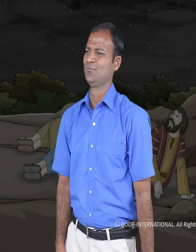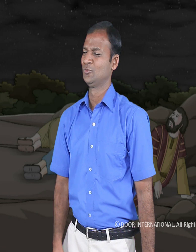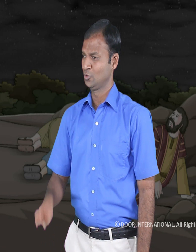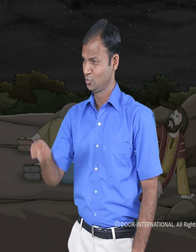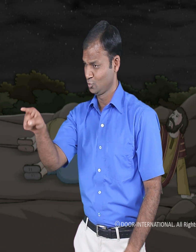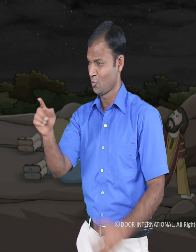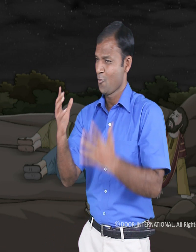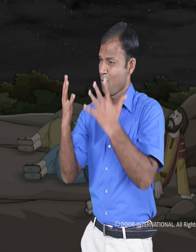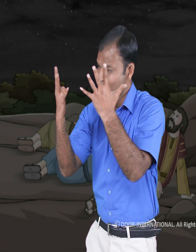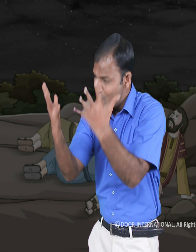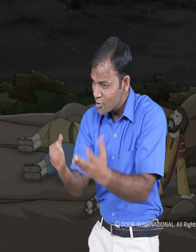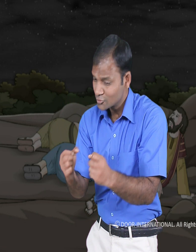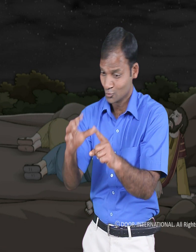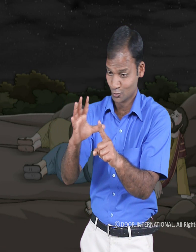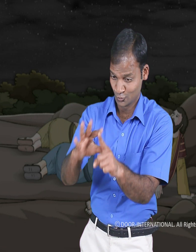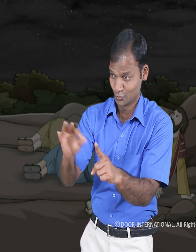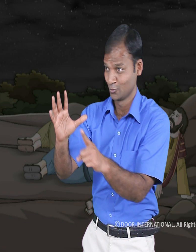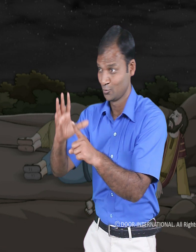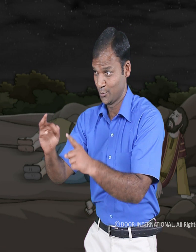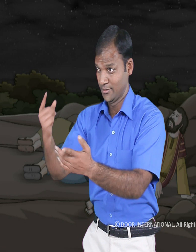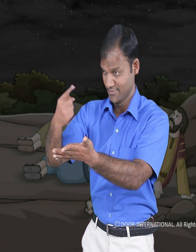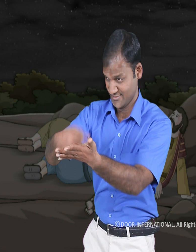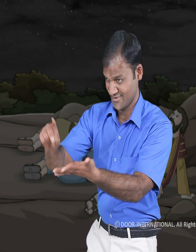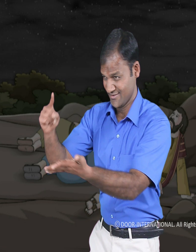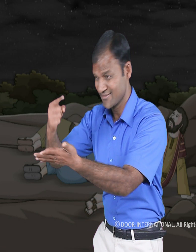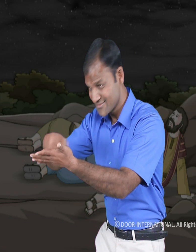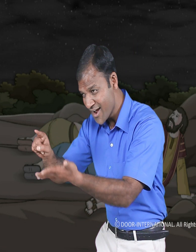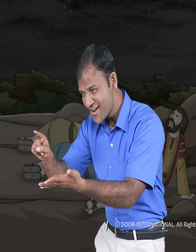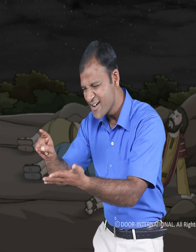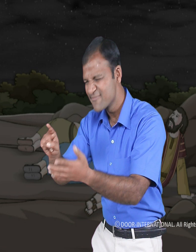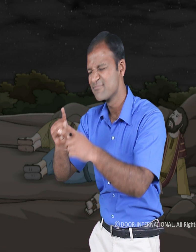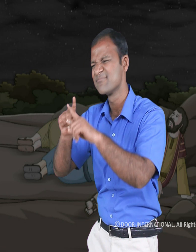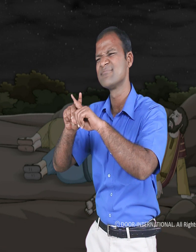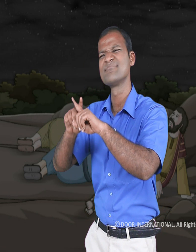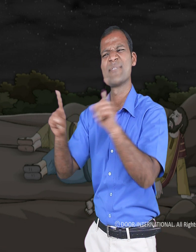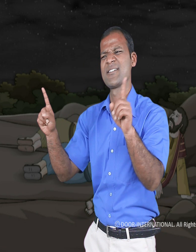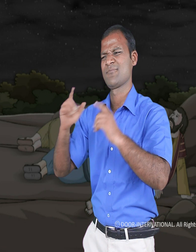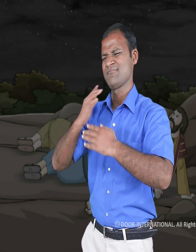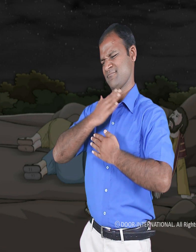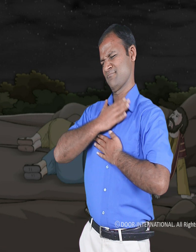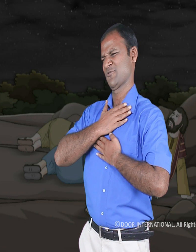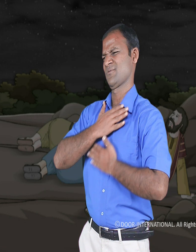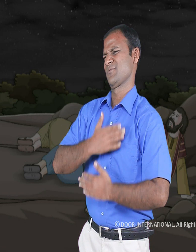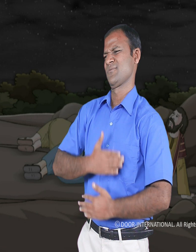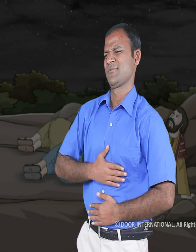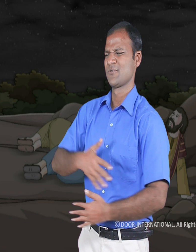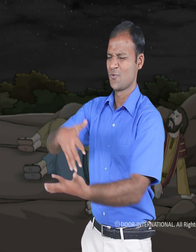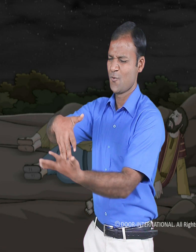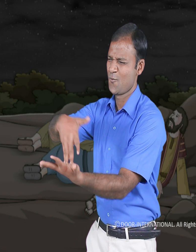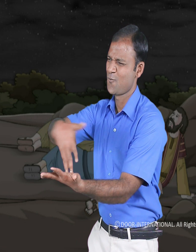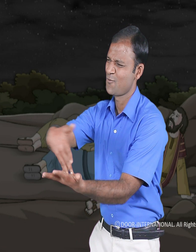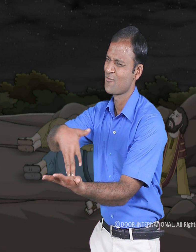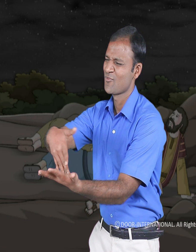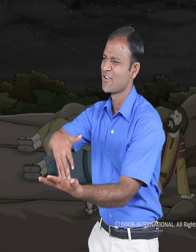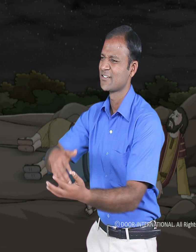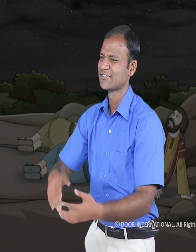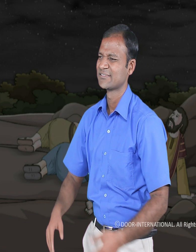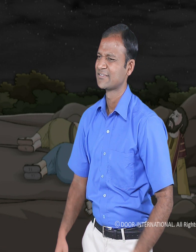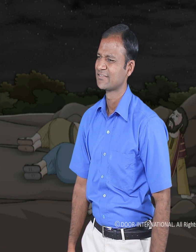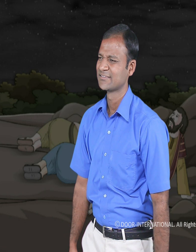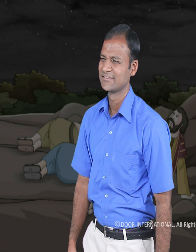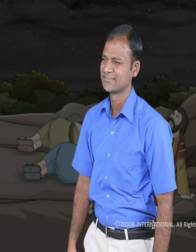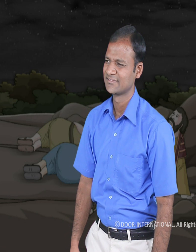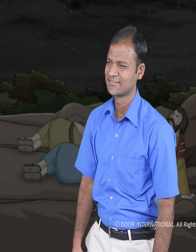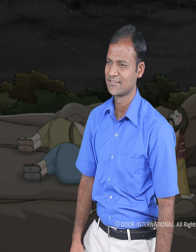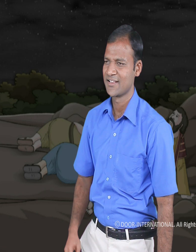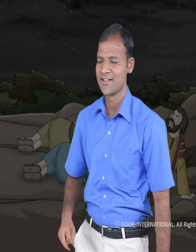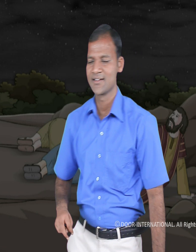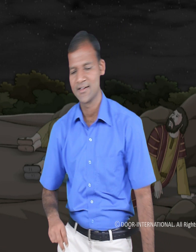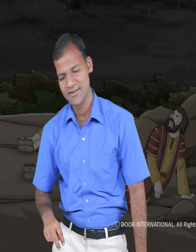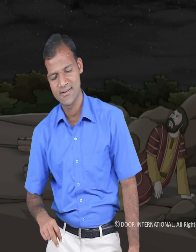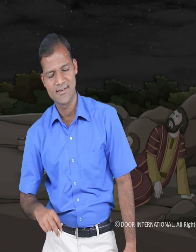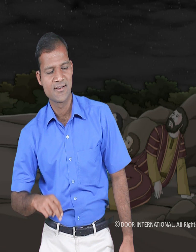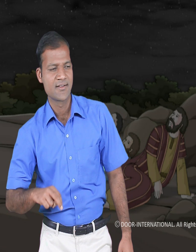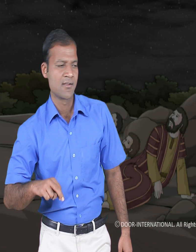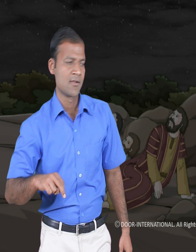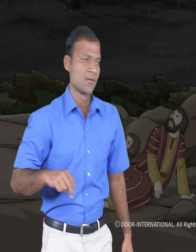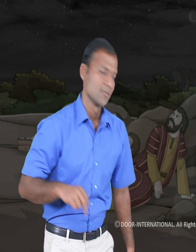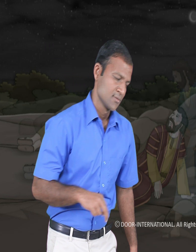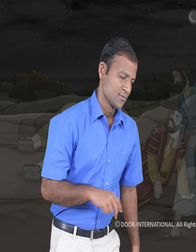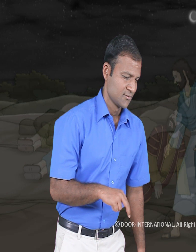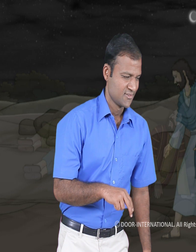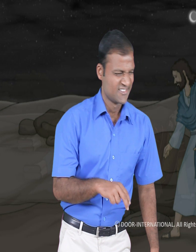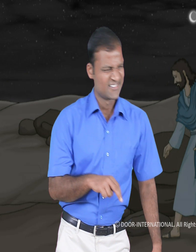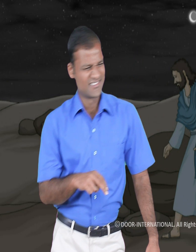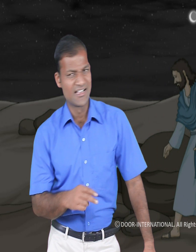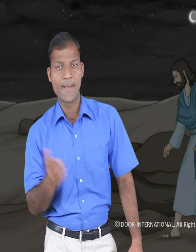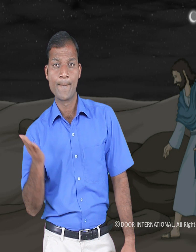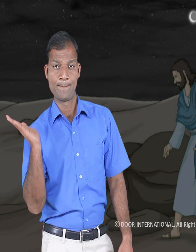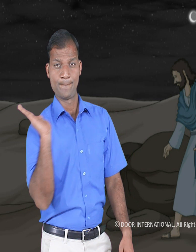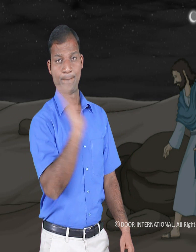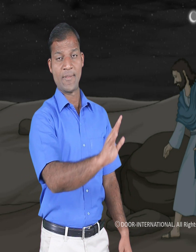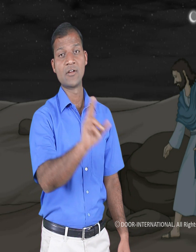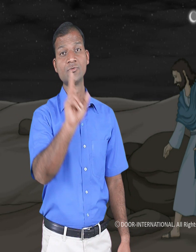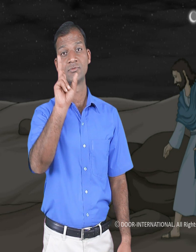For the spirit is willing, but the body is weak.”